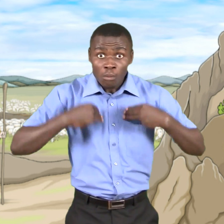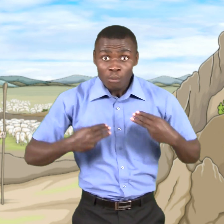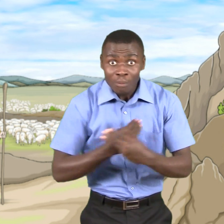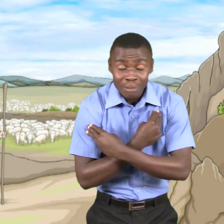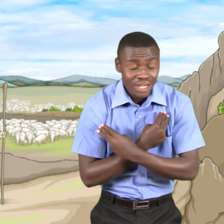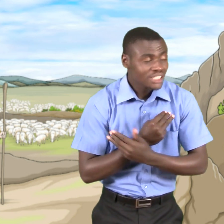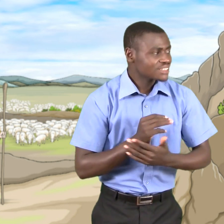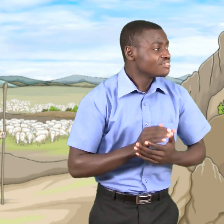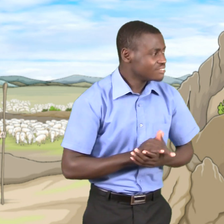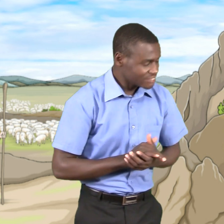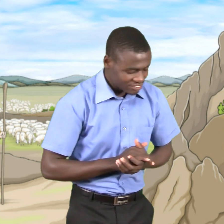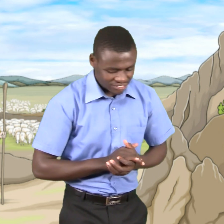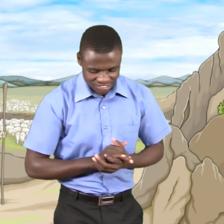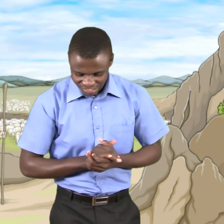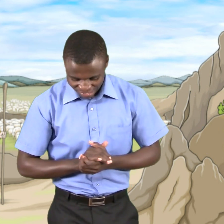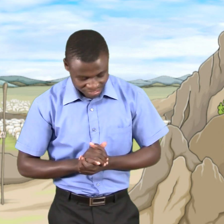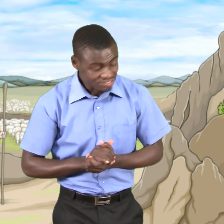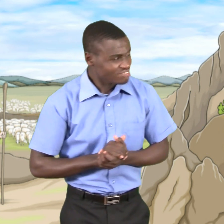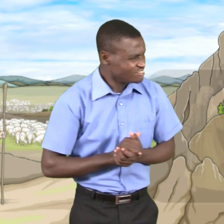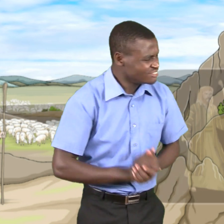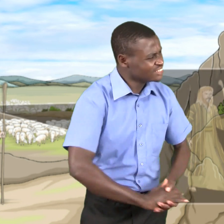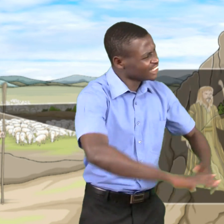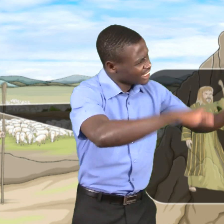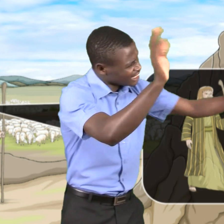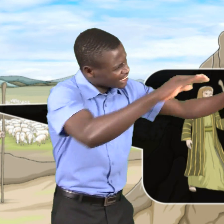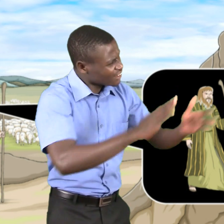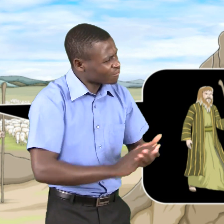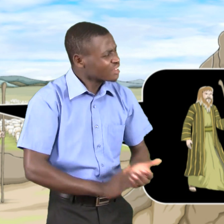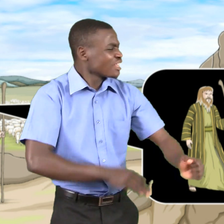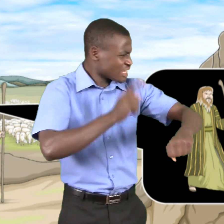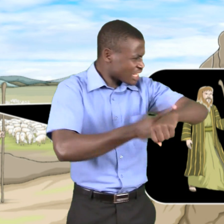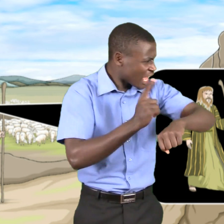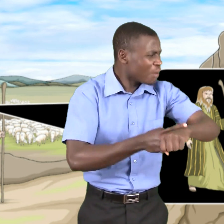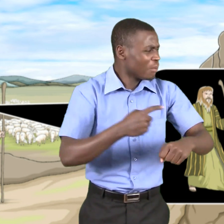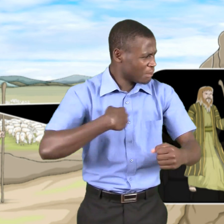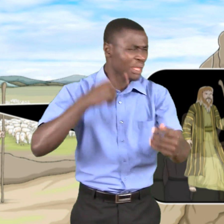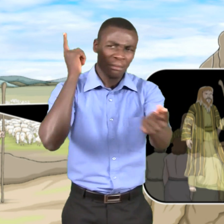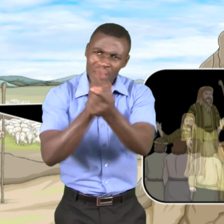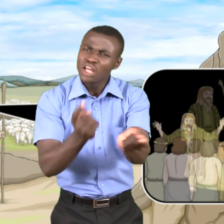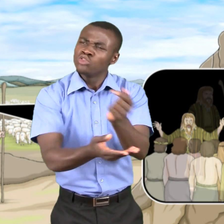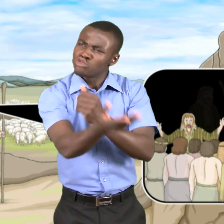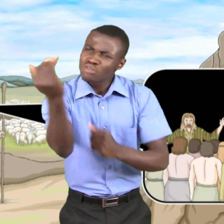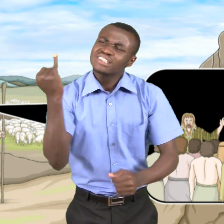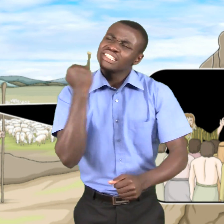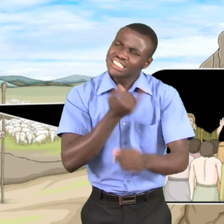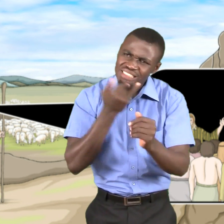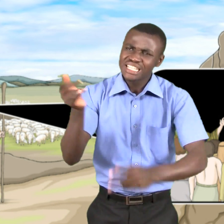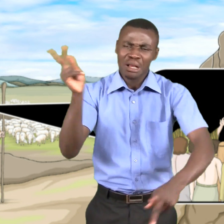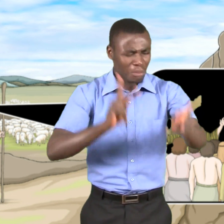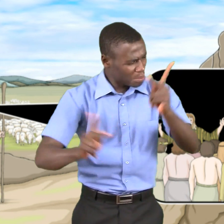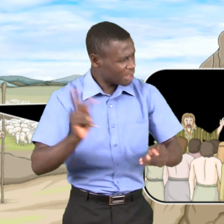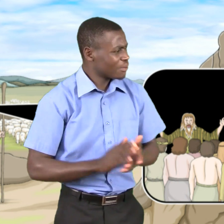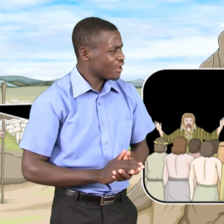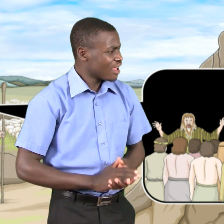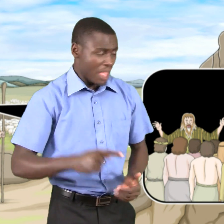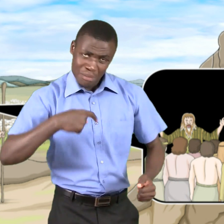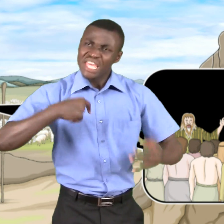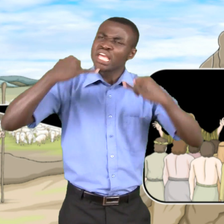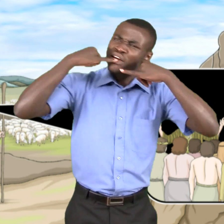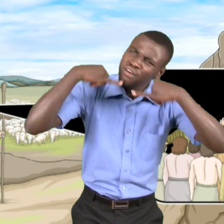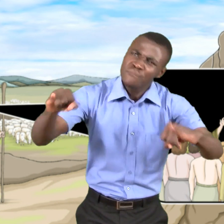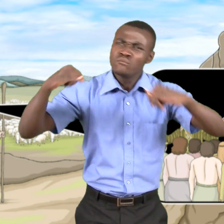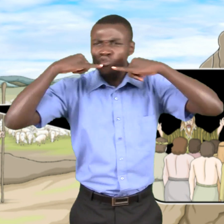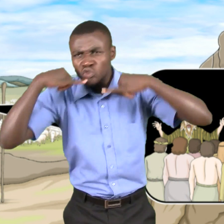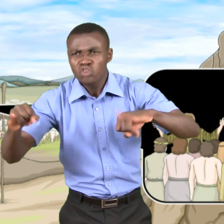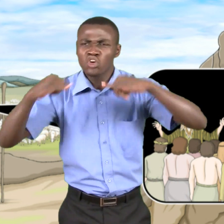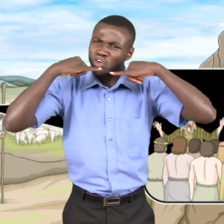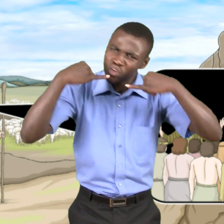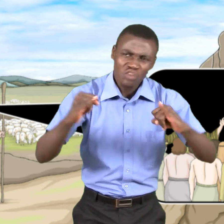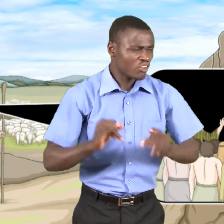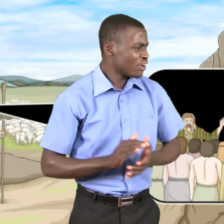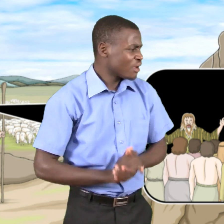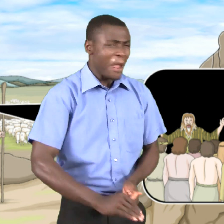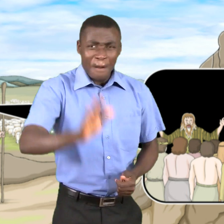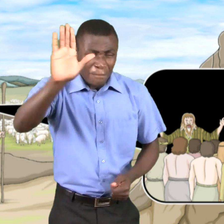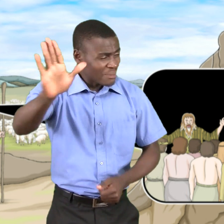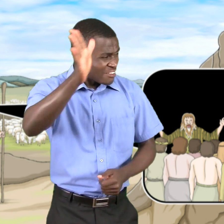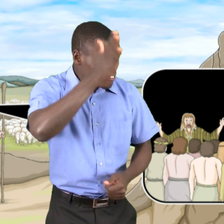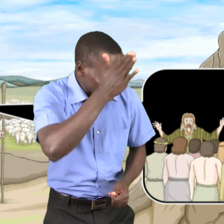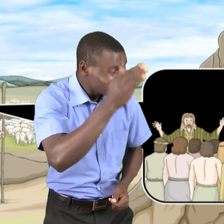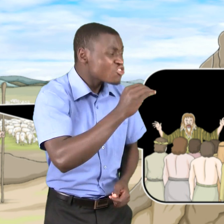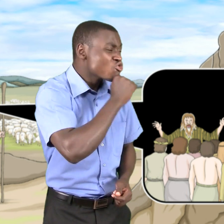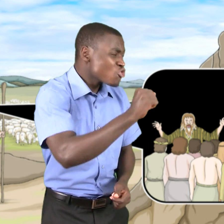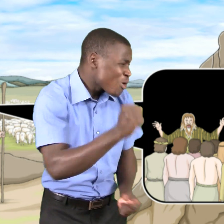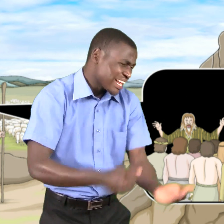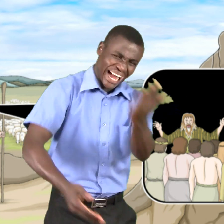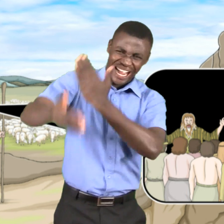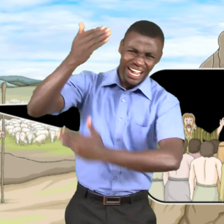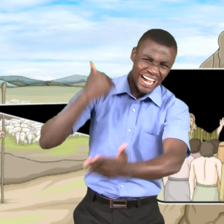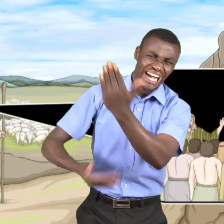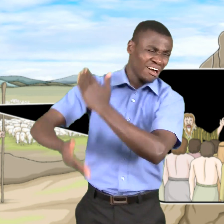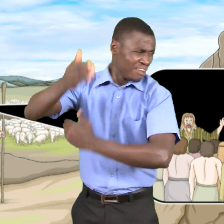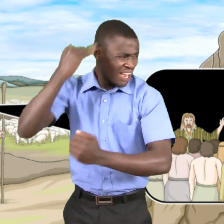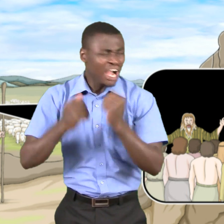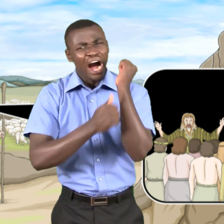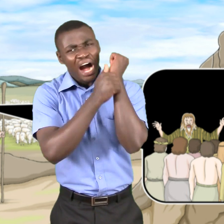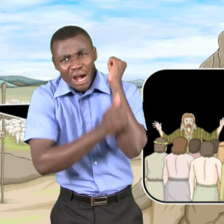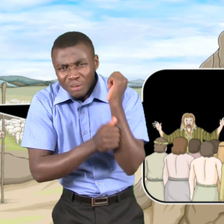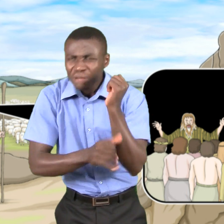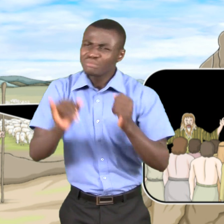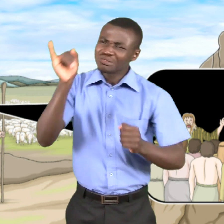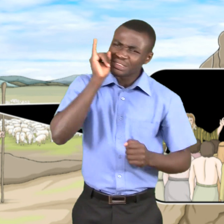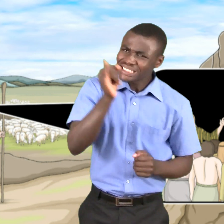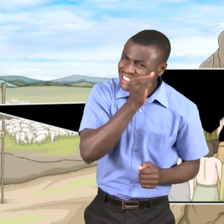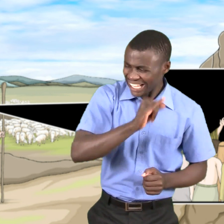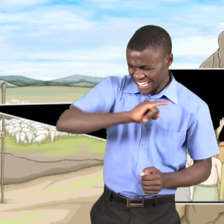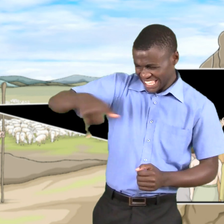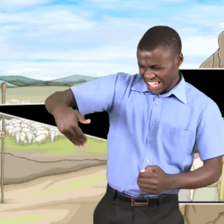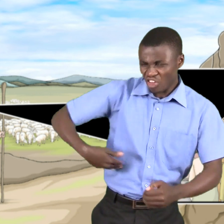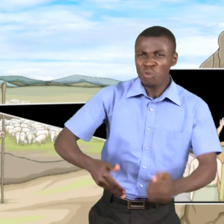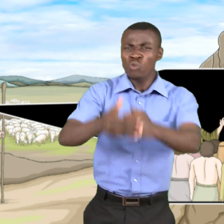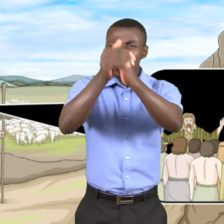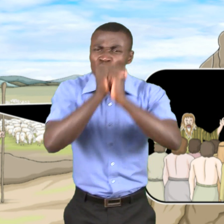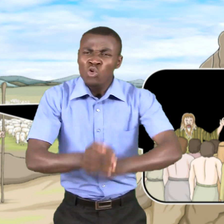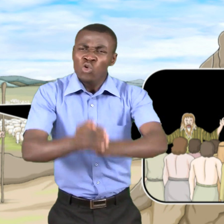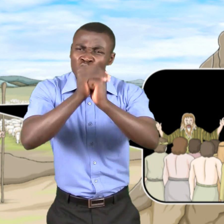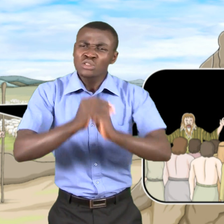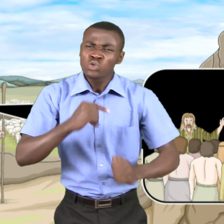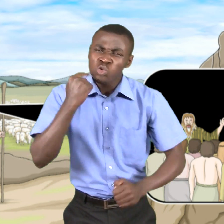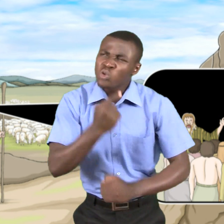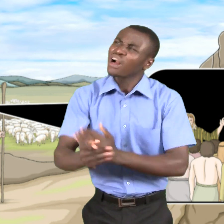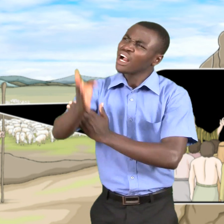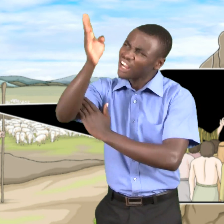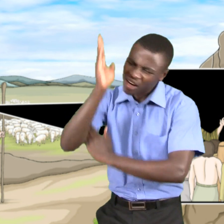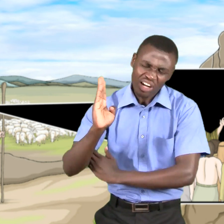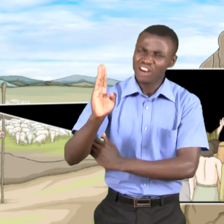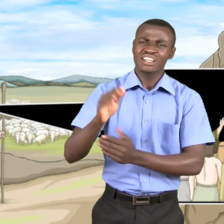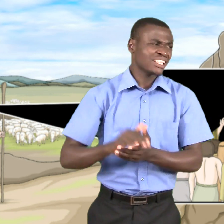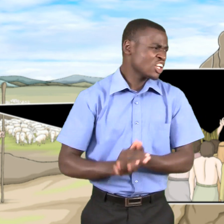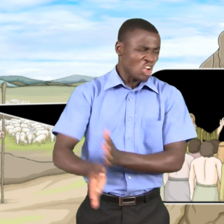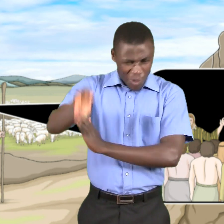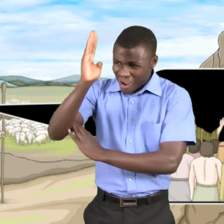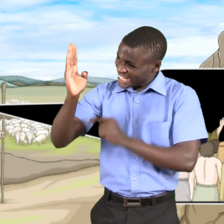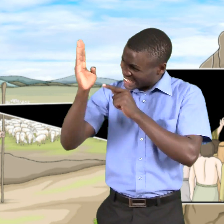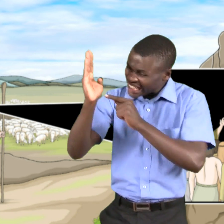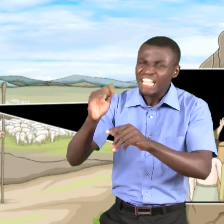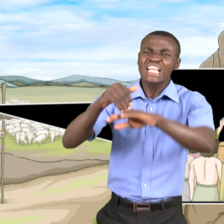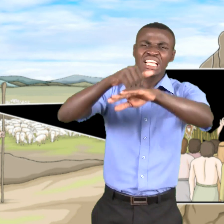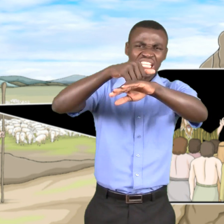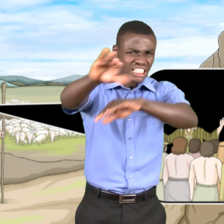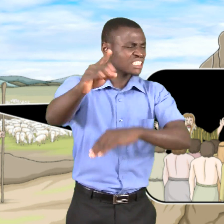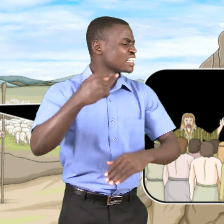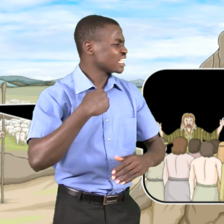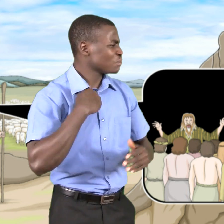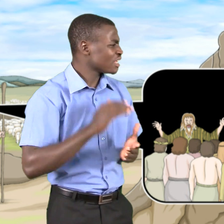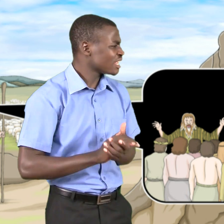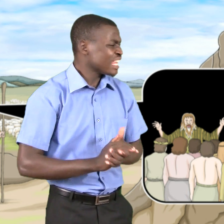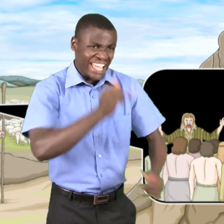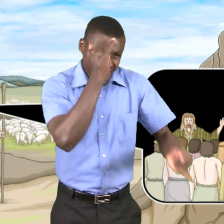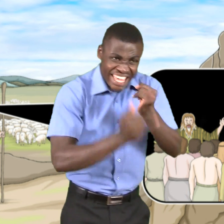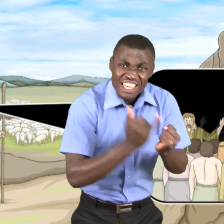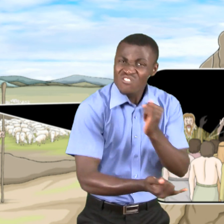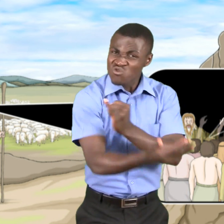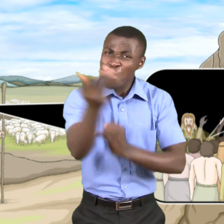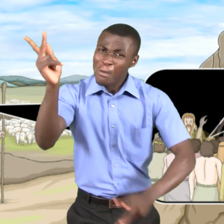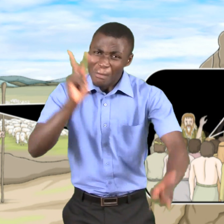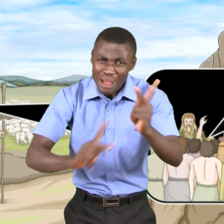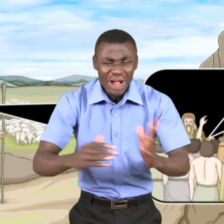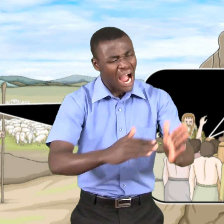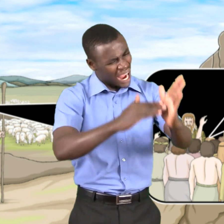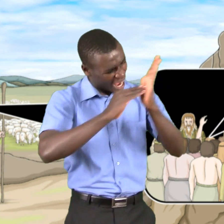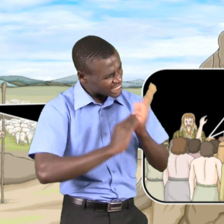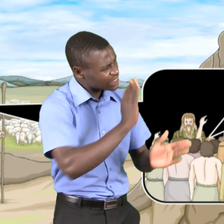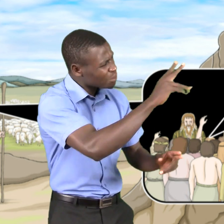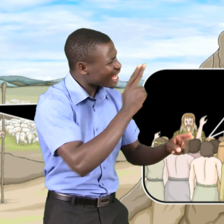Then Moses asked God, “Suppose I go to the Israelites and say to them, ‘The God of your fathers has sent me to you,’ and they ask me, ‘What is His name?’